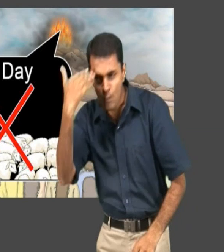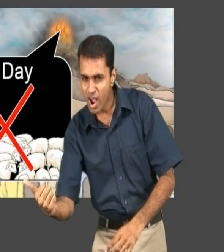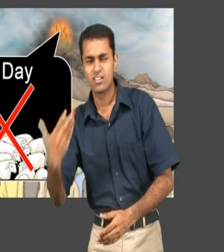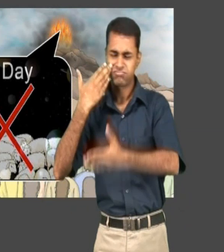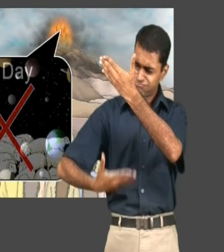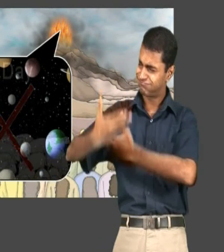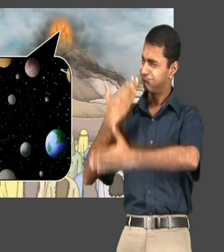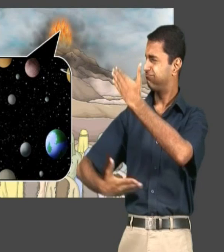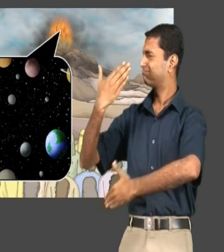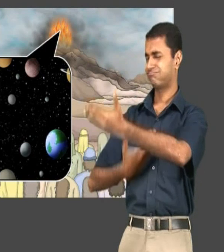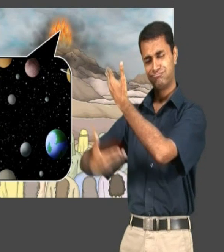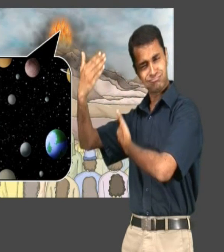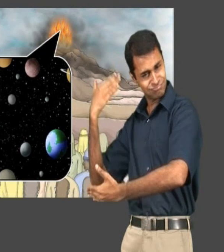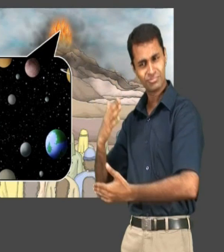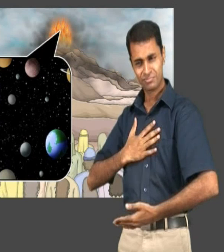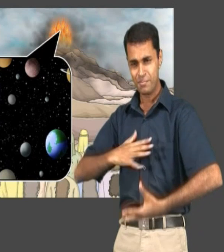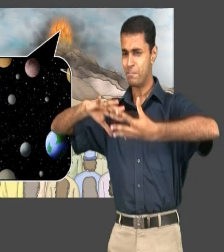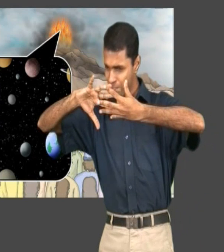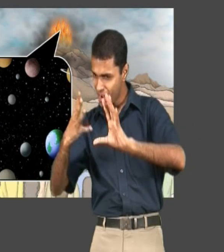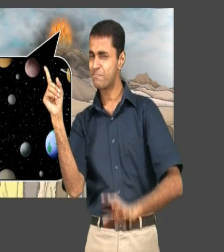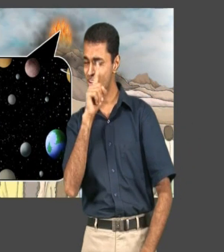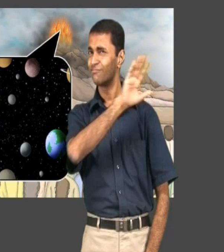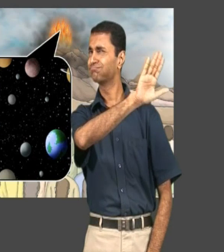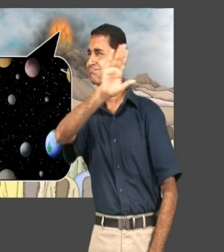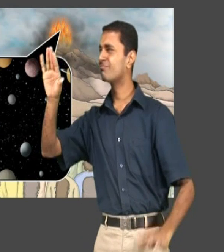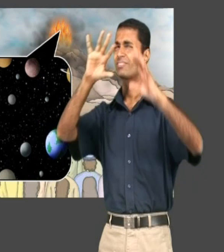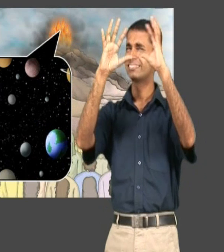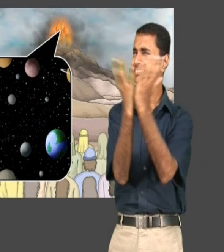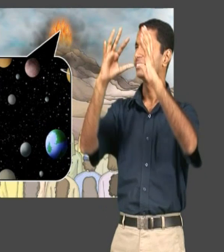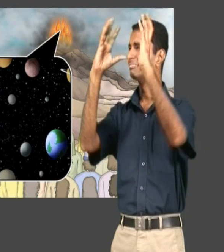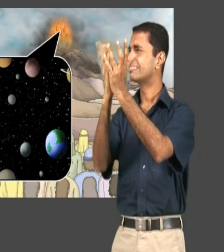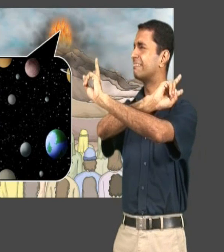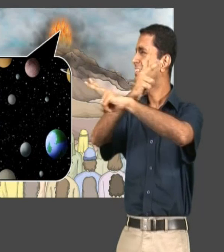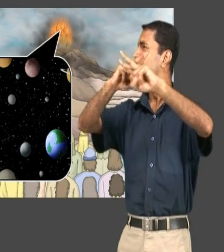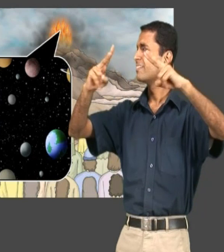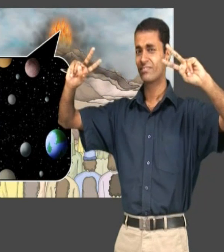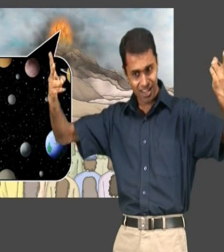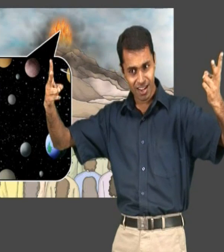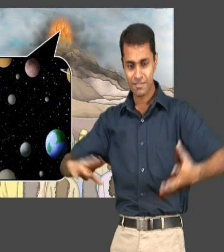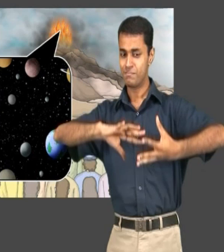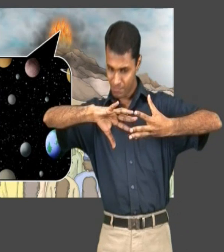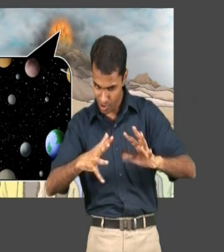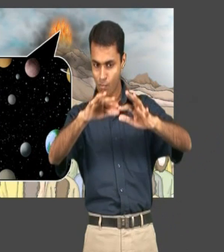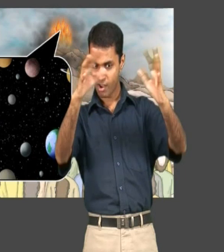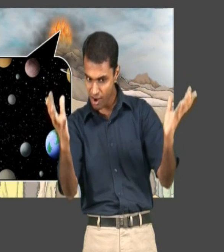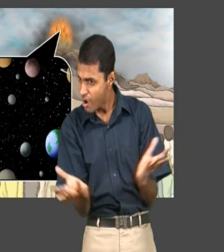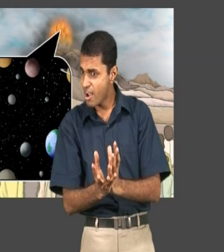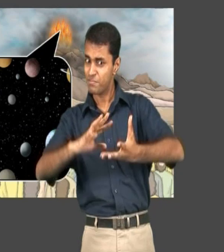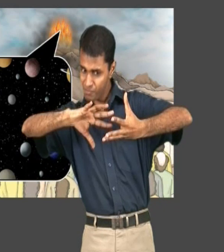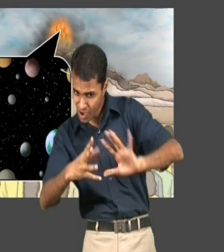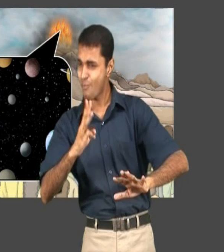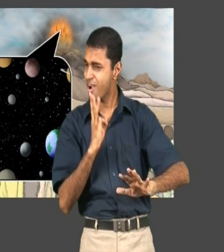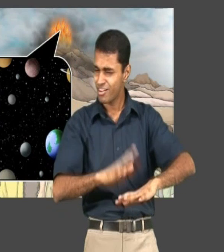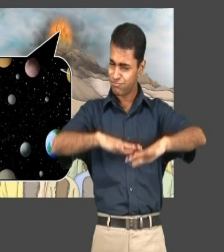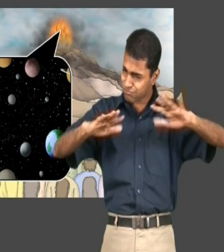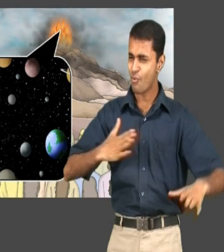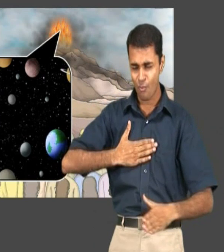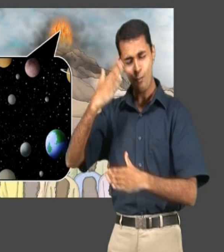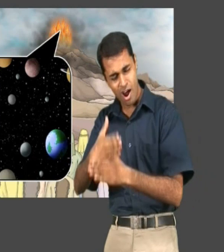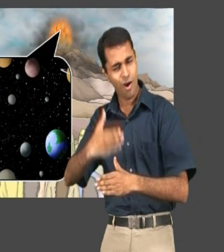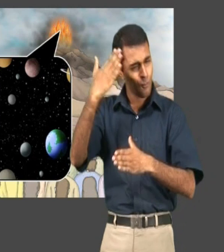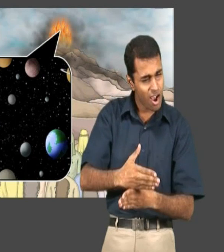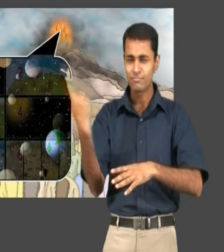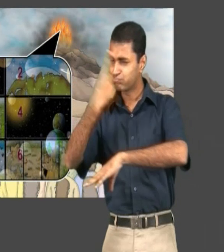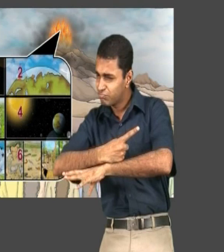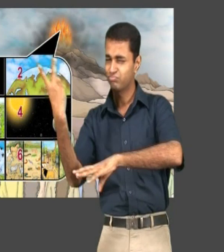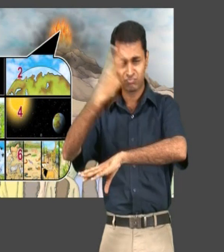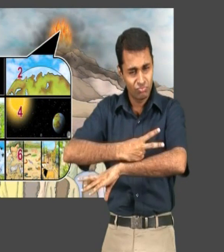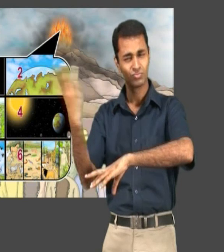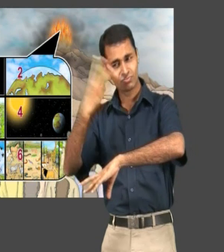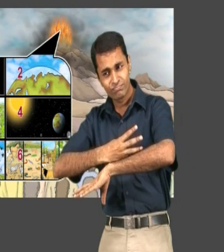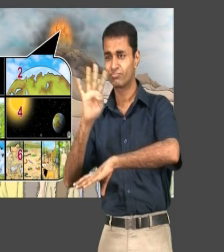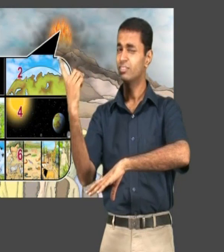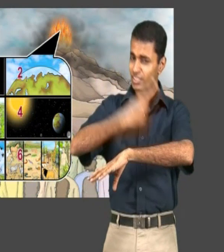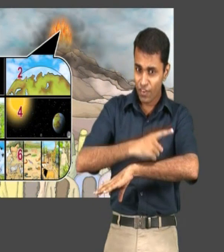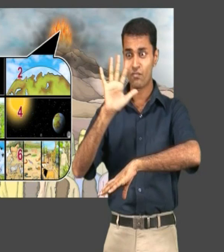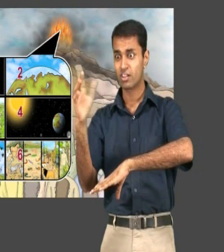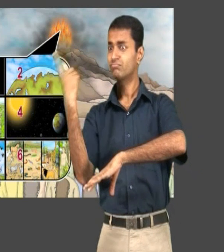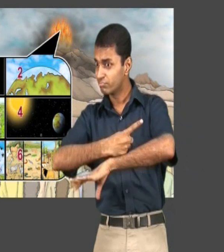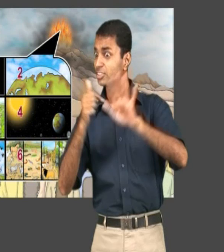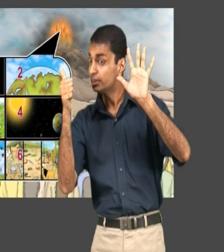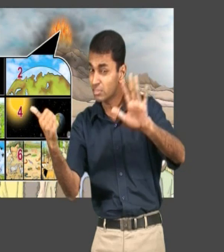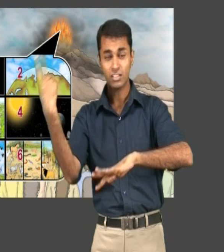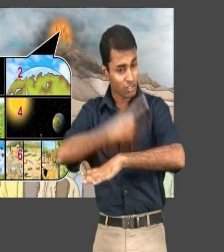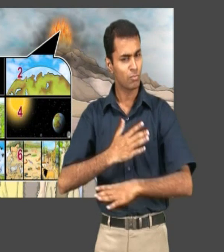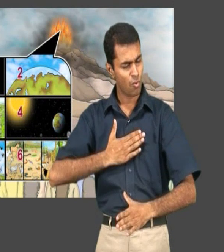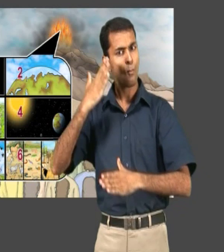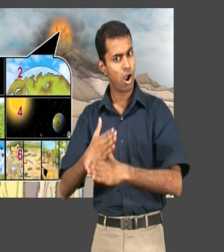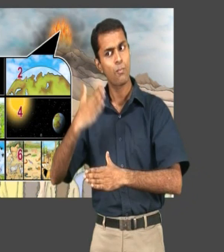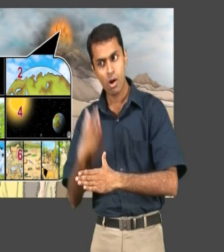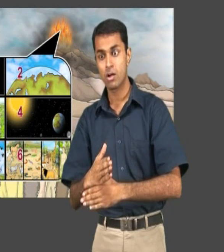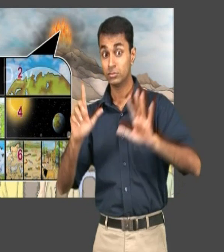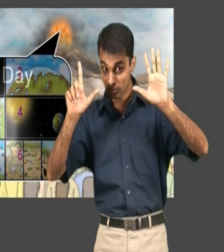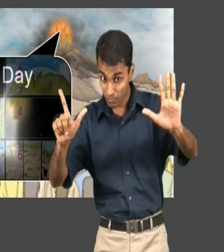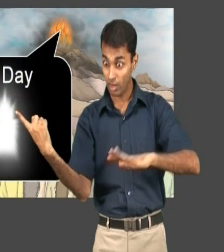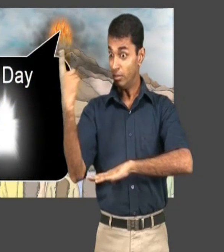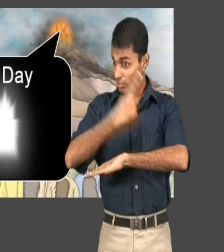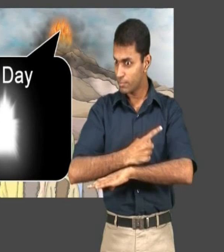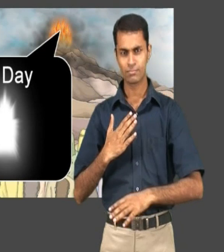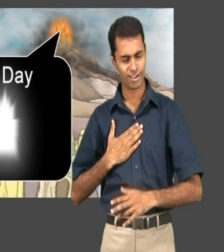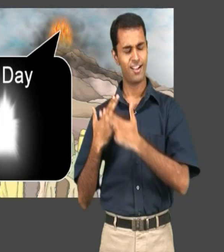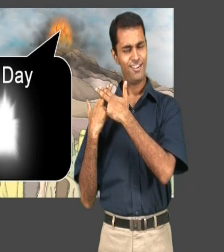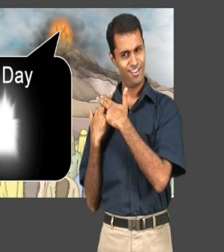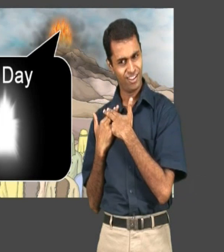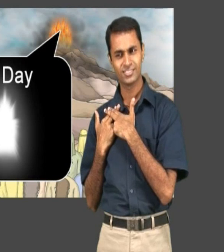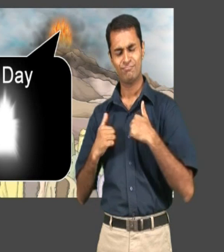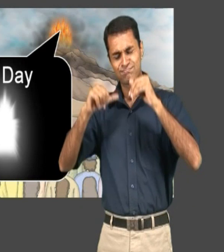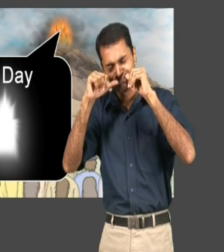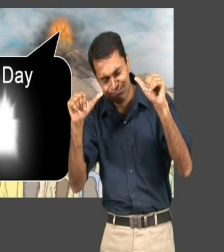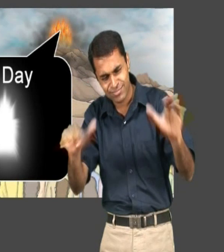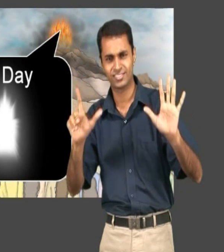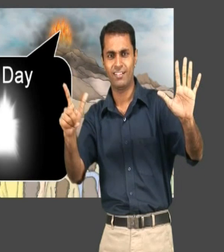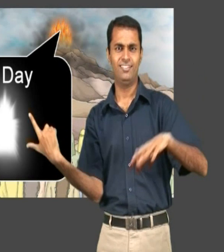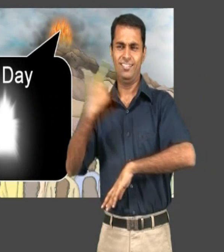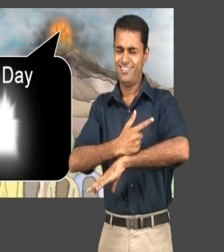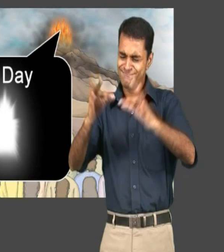For in six days the LORD made the heavens and the earth and the sea and all that is in them, but on the seventh day He rested.